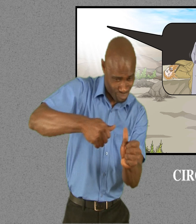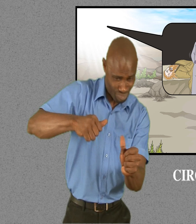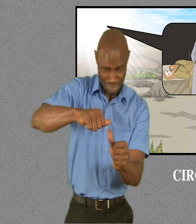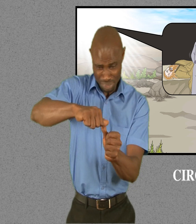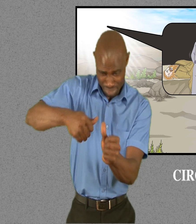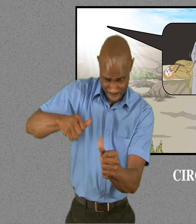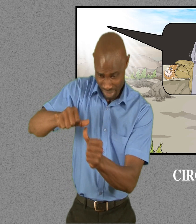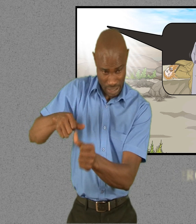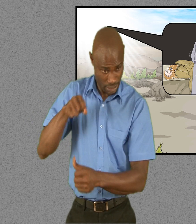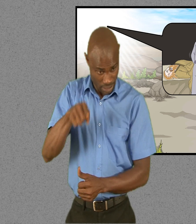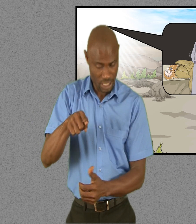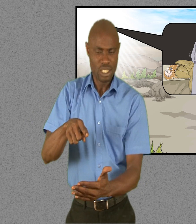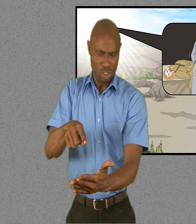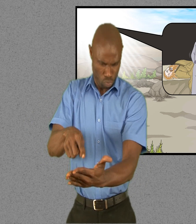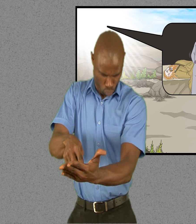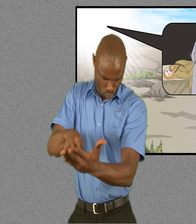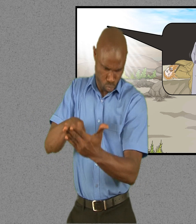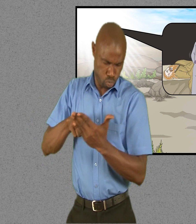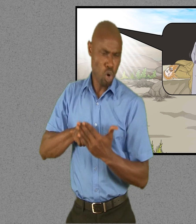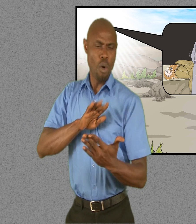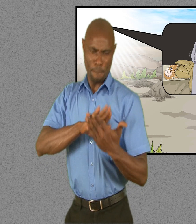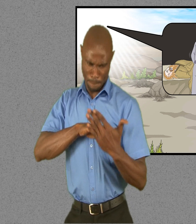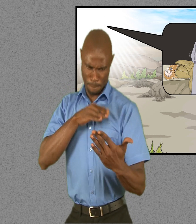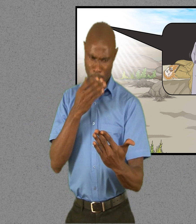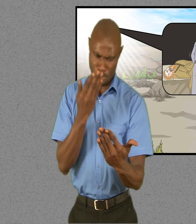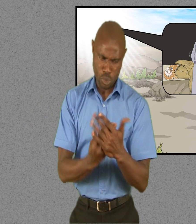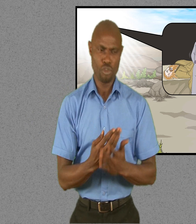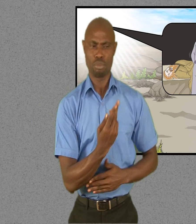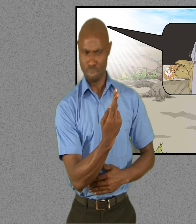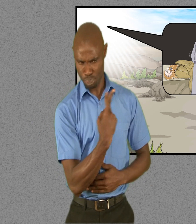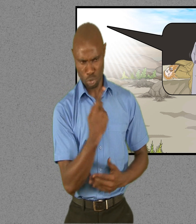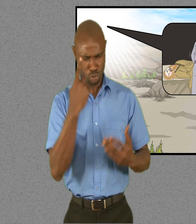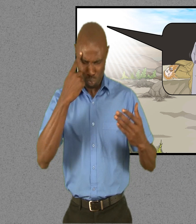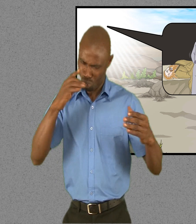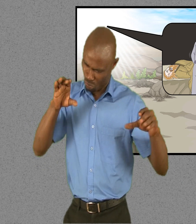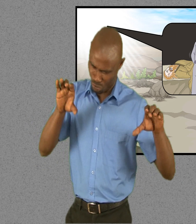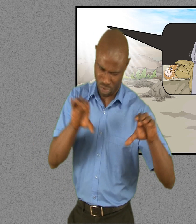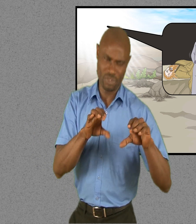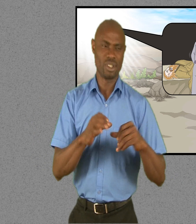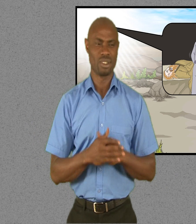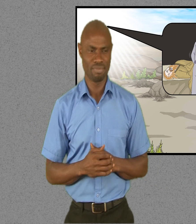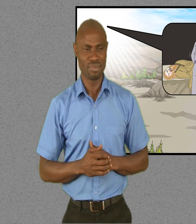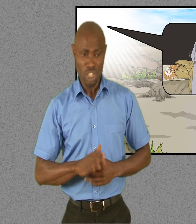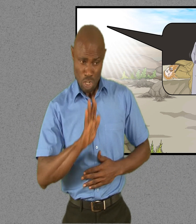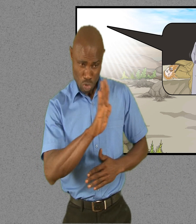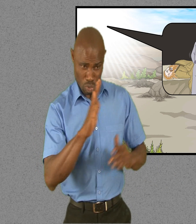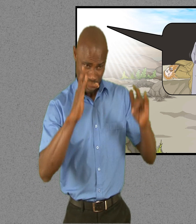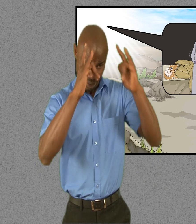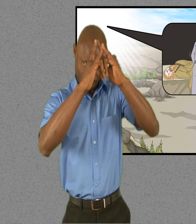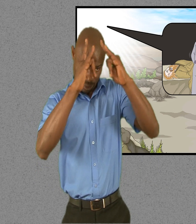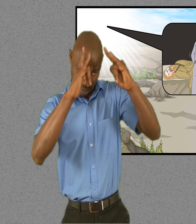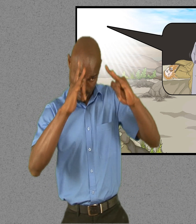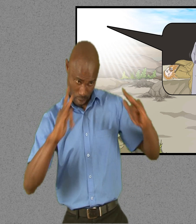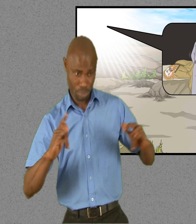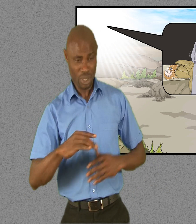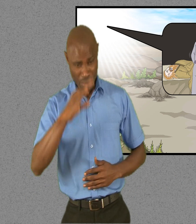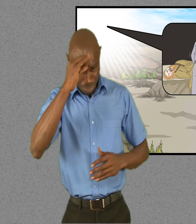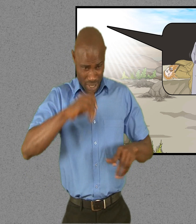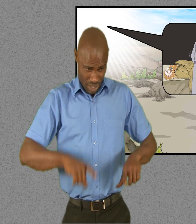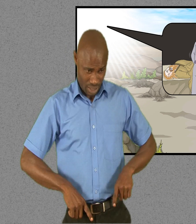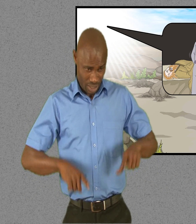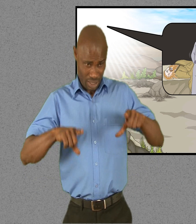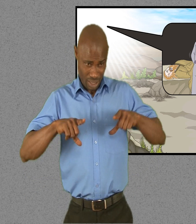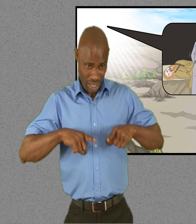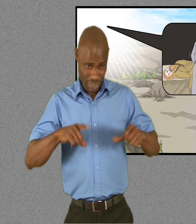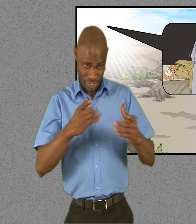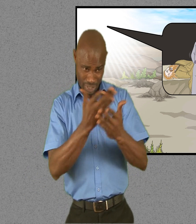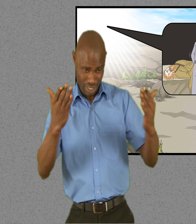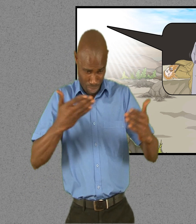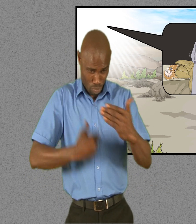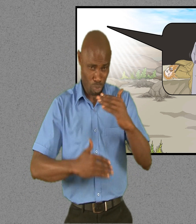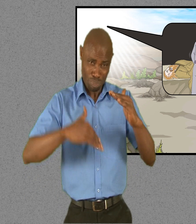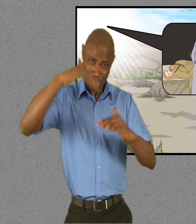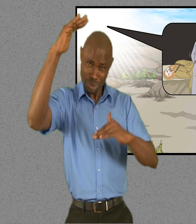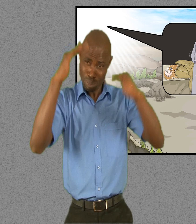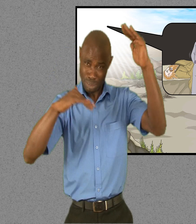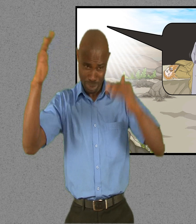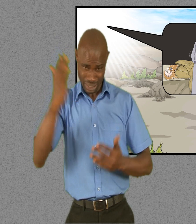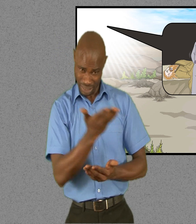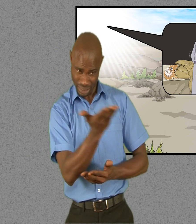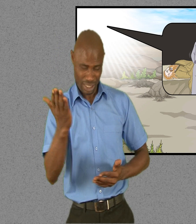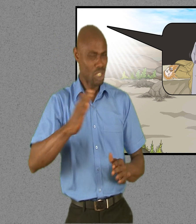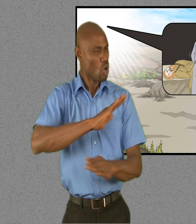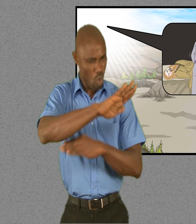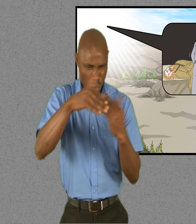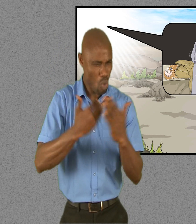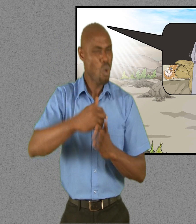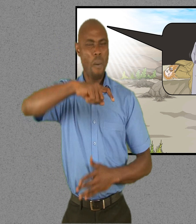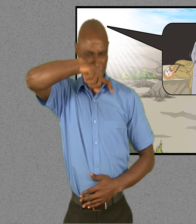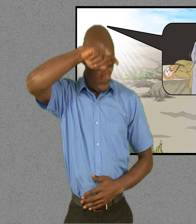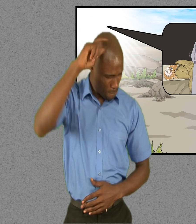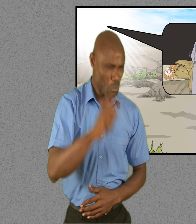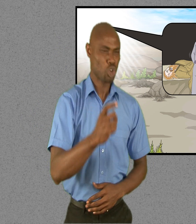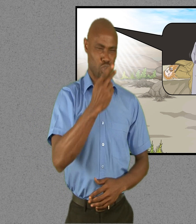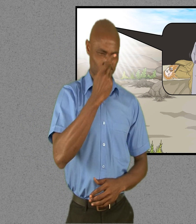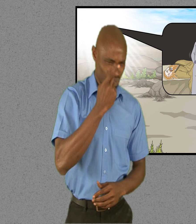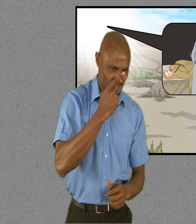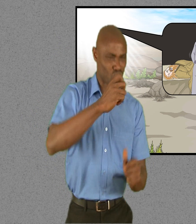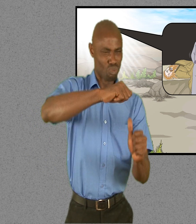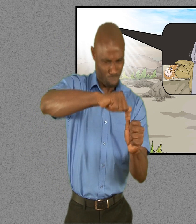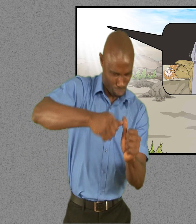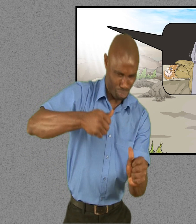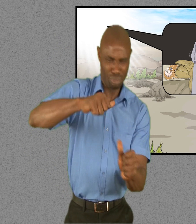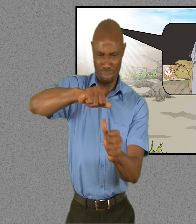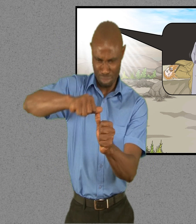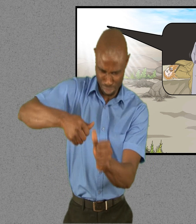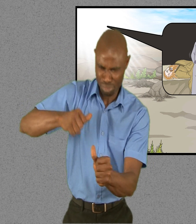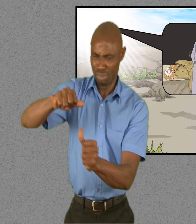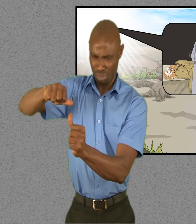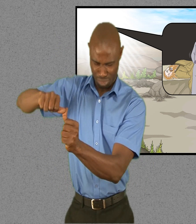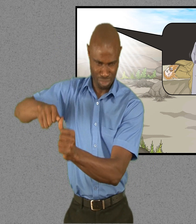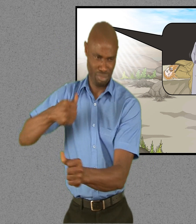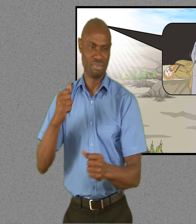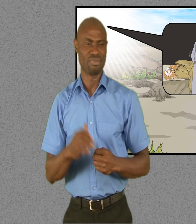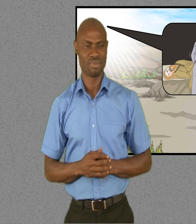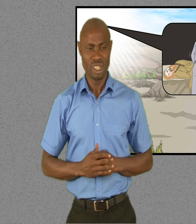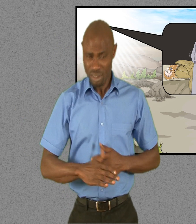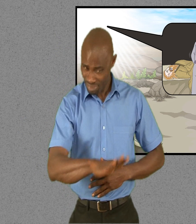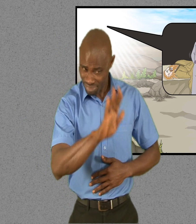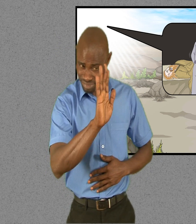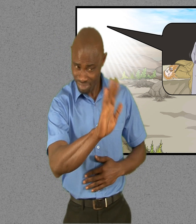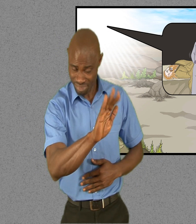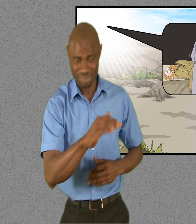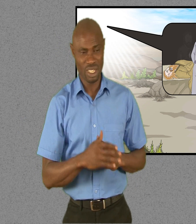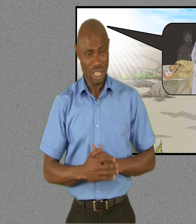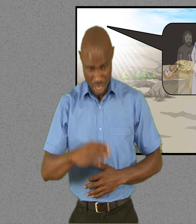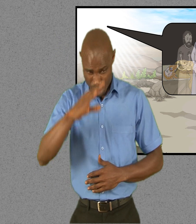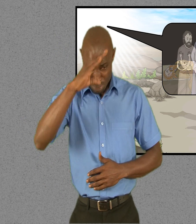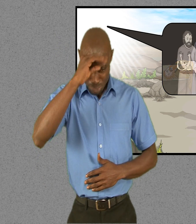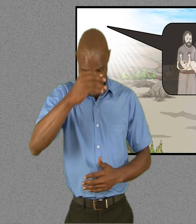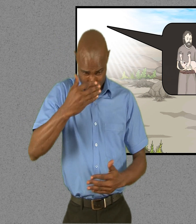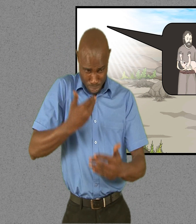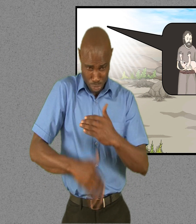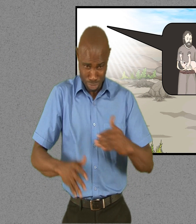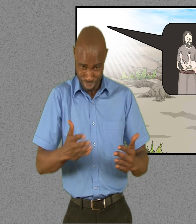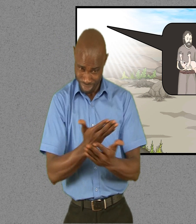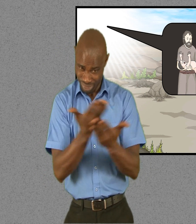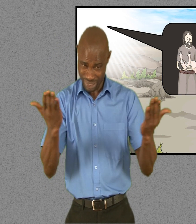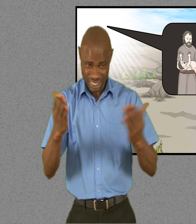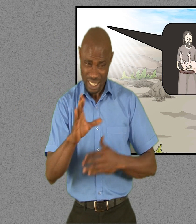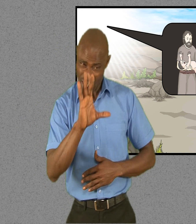You are to circumcise the flesh of your foreskin, and this will be a sign of the covenant between Me and you.